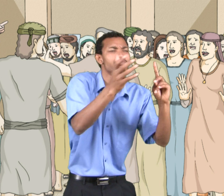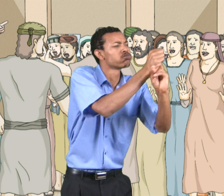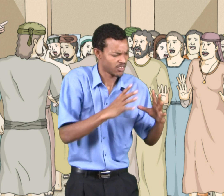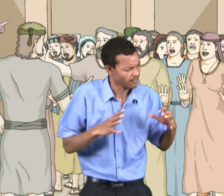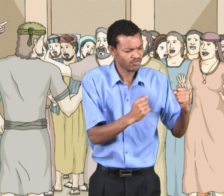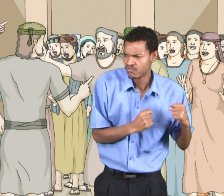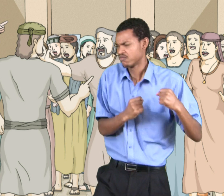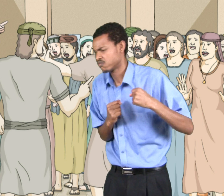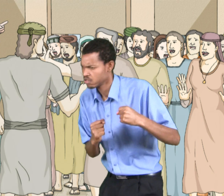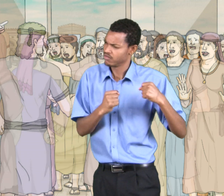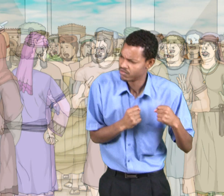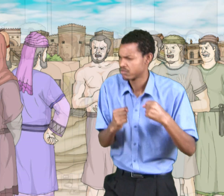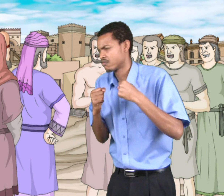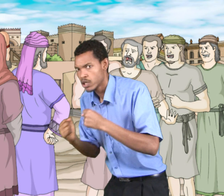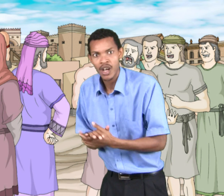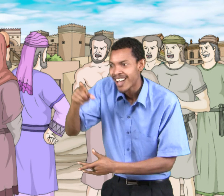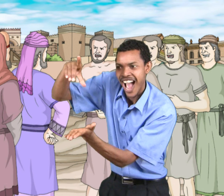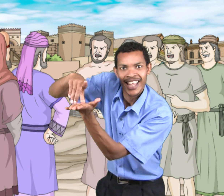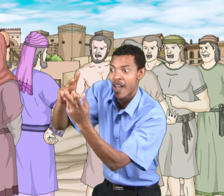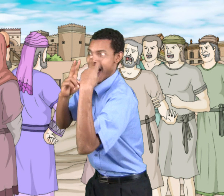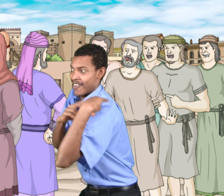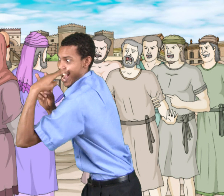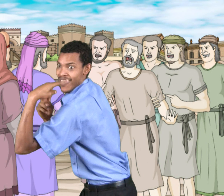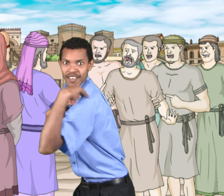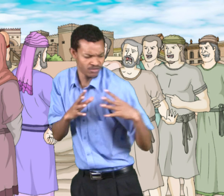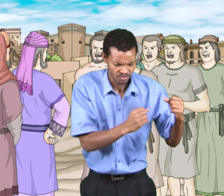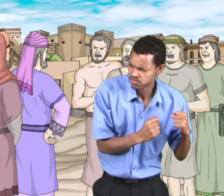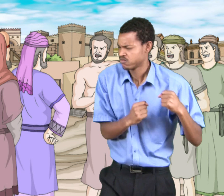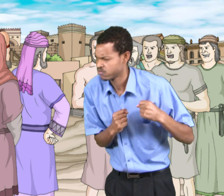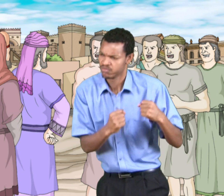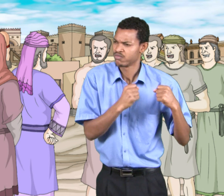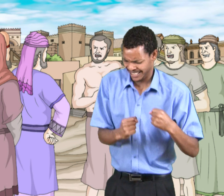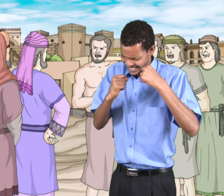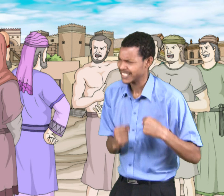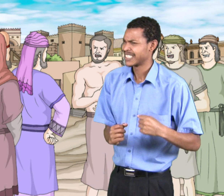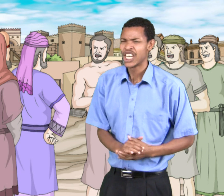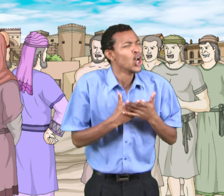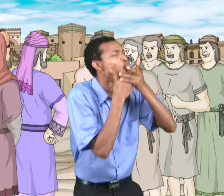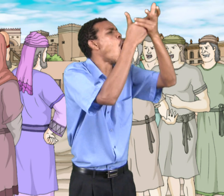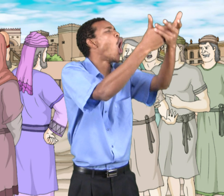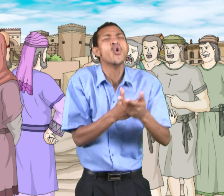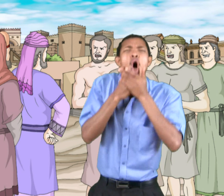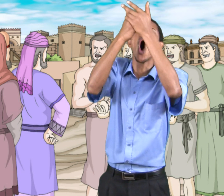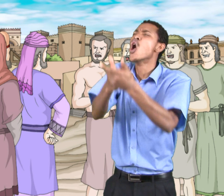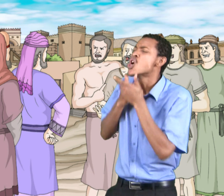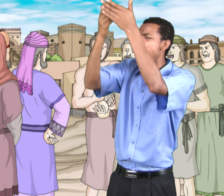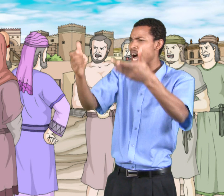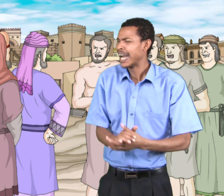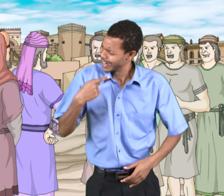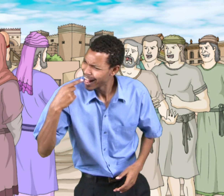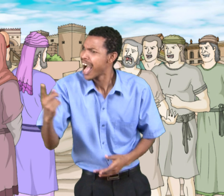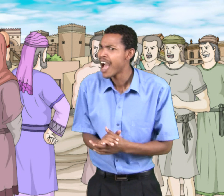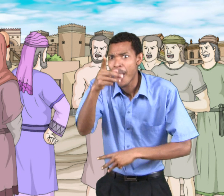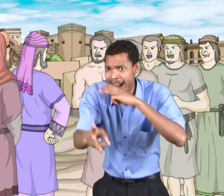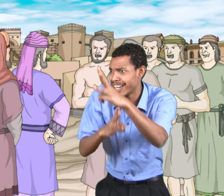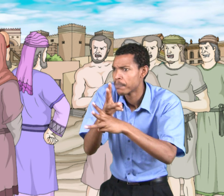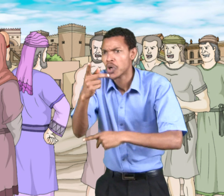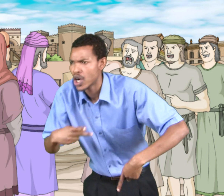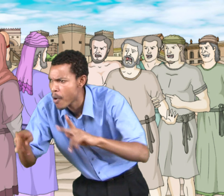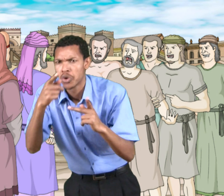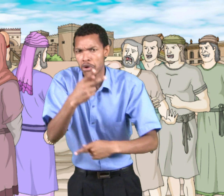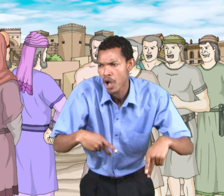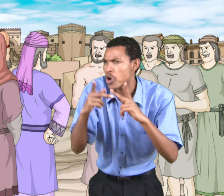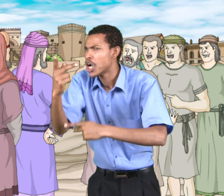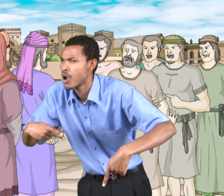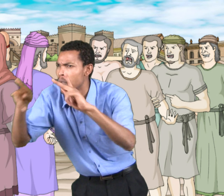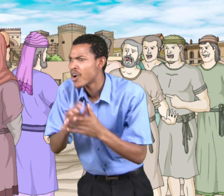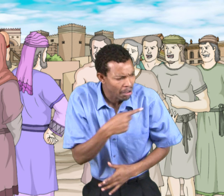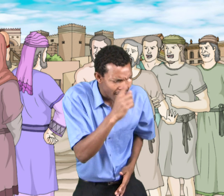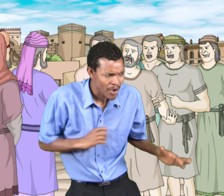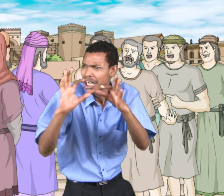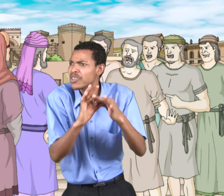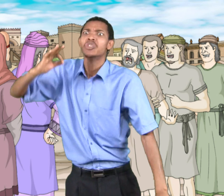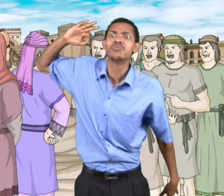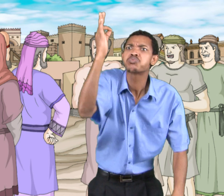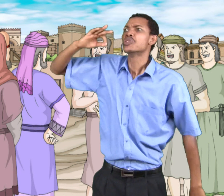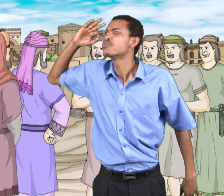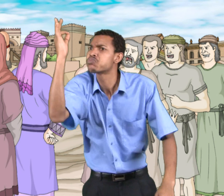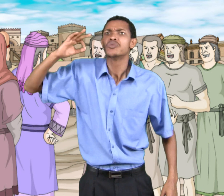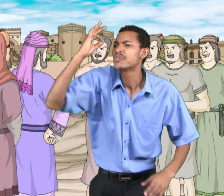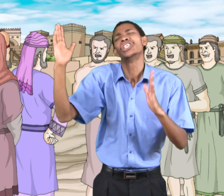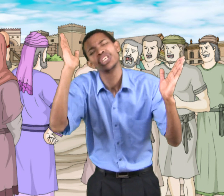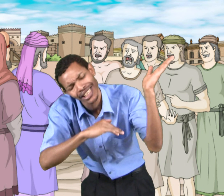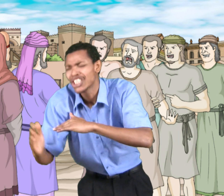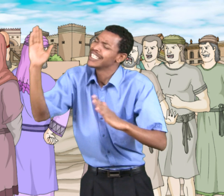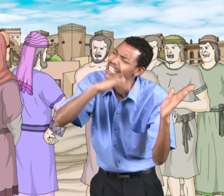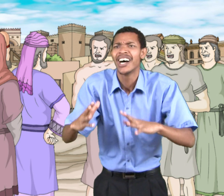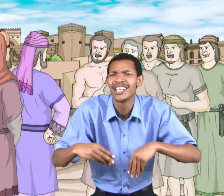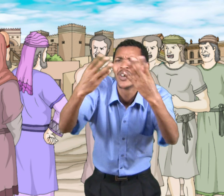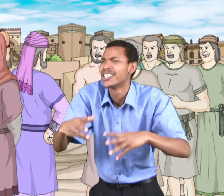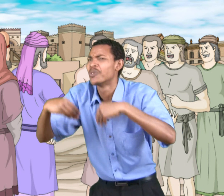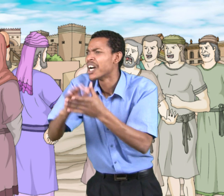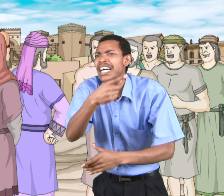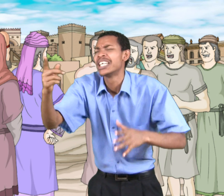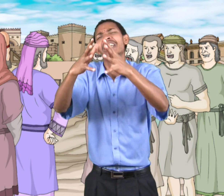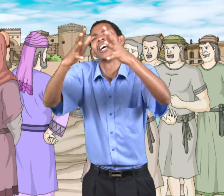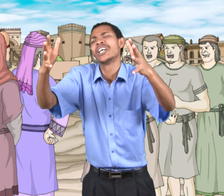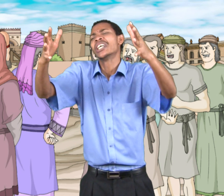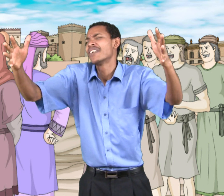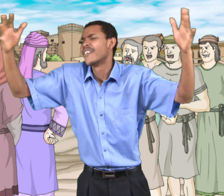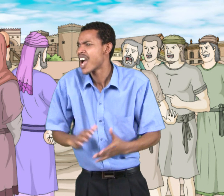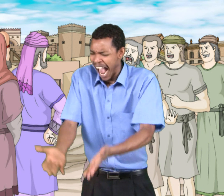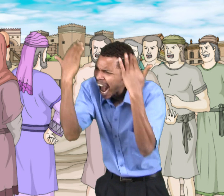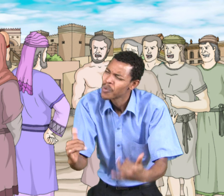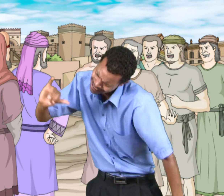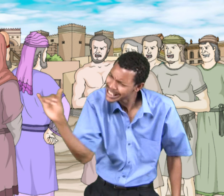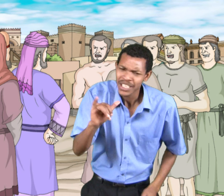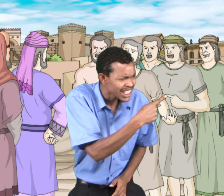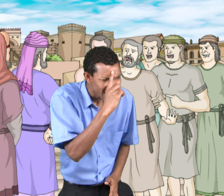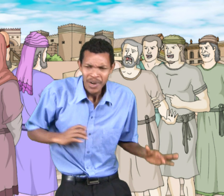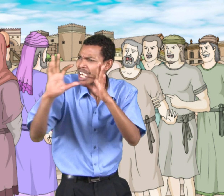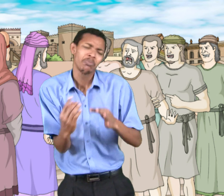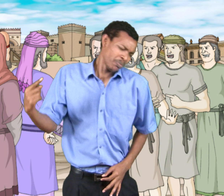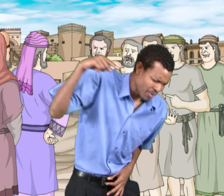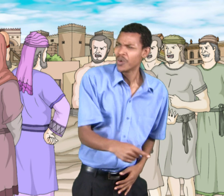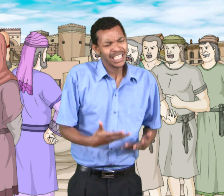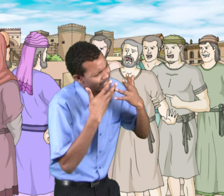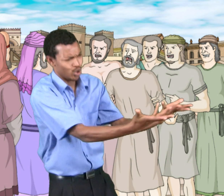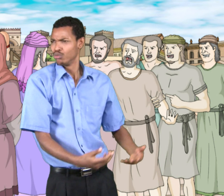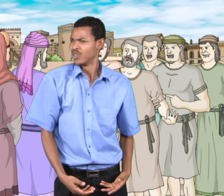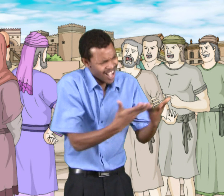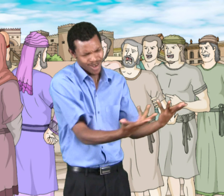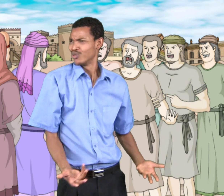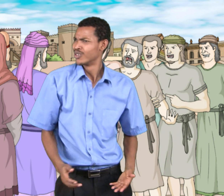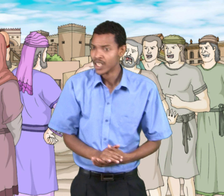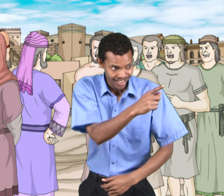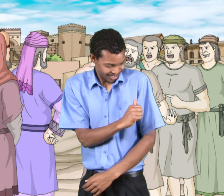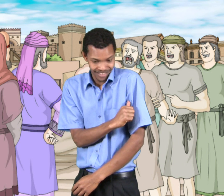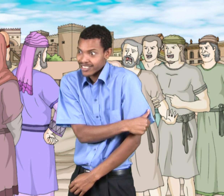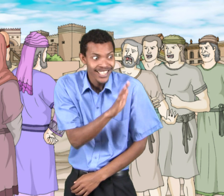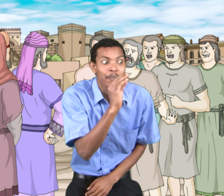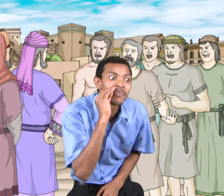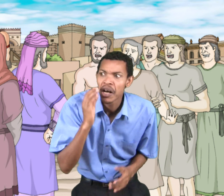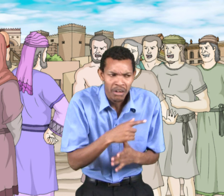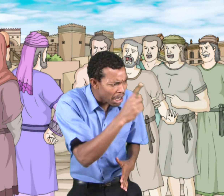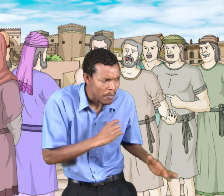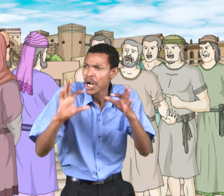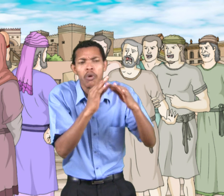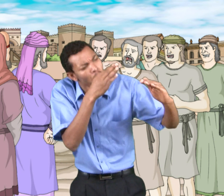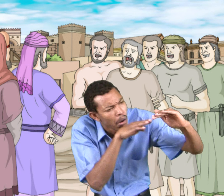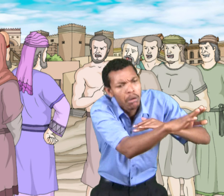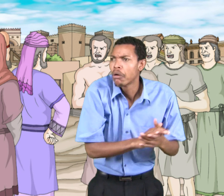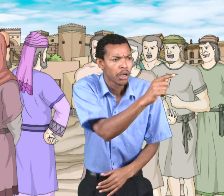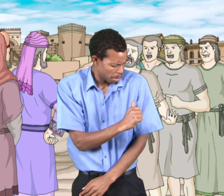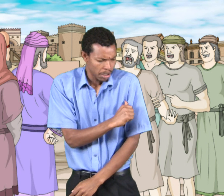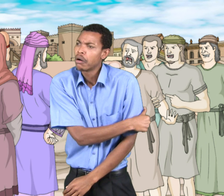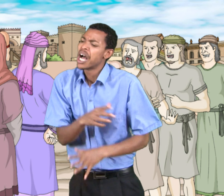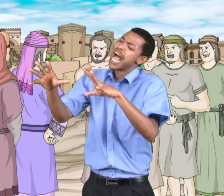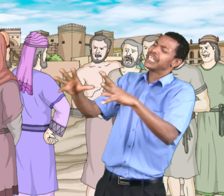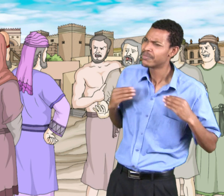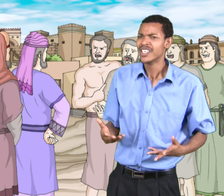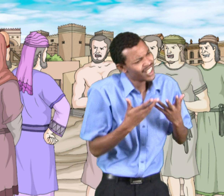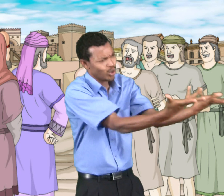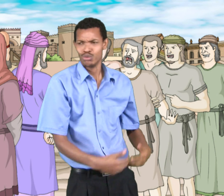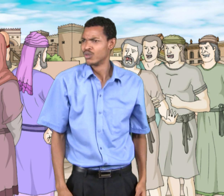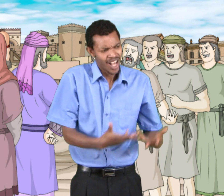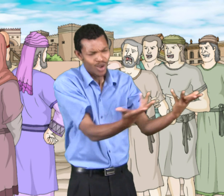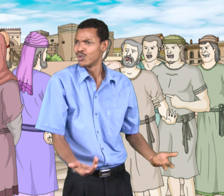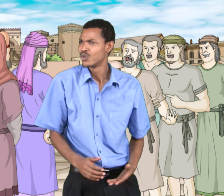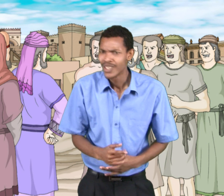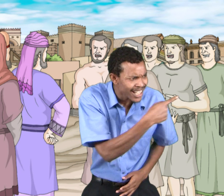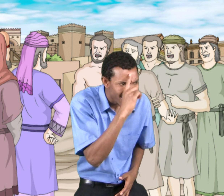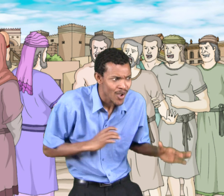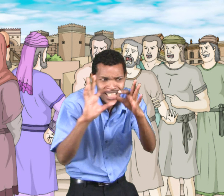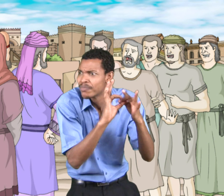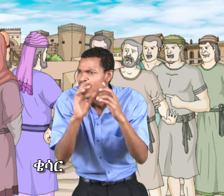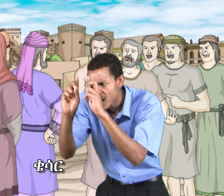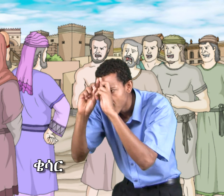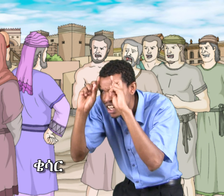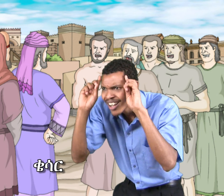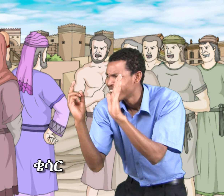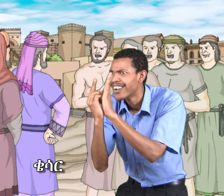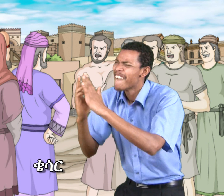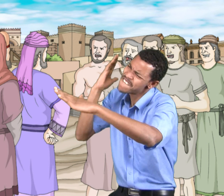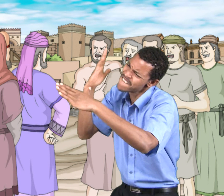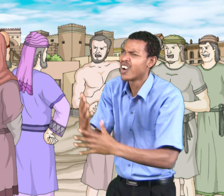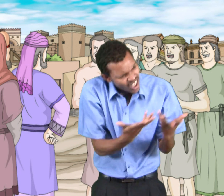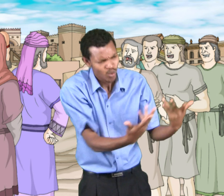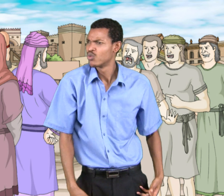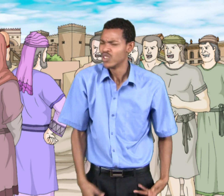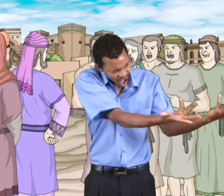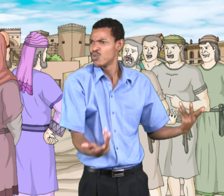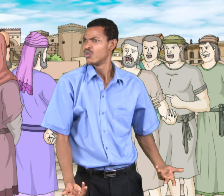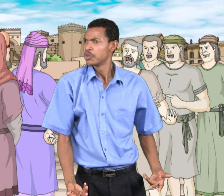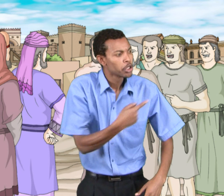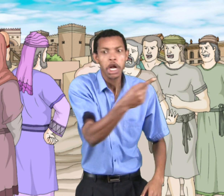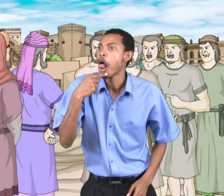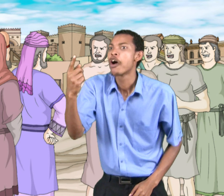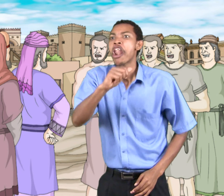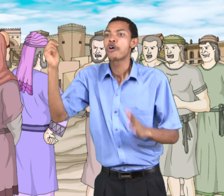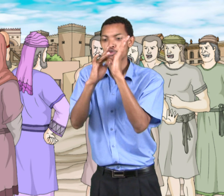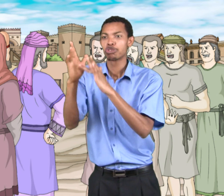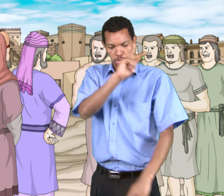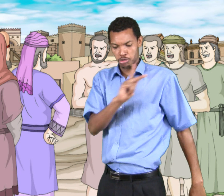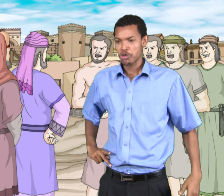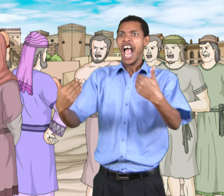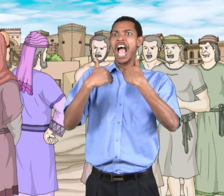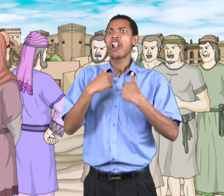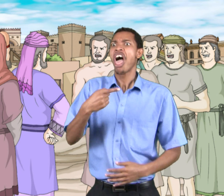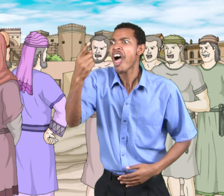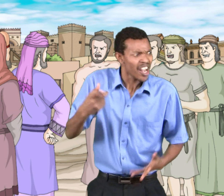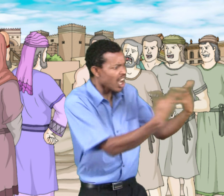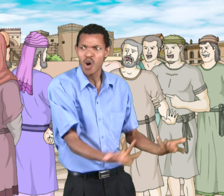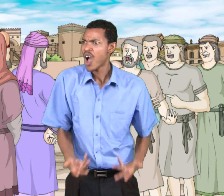But when they could not find them, they dragged Jason and some other brothers before the city officials, shouting, “These men who have turned the world upside down have now come here, and Jason has welcomed them into his home.